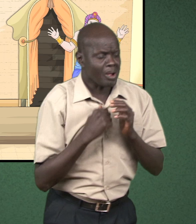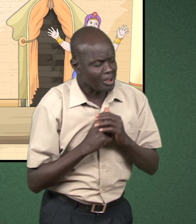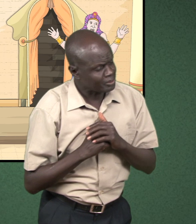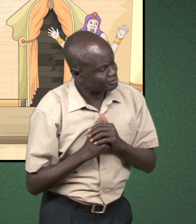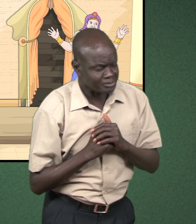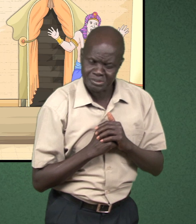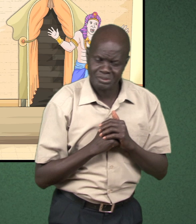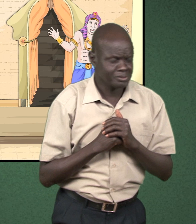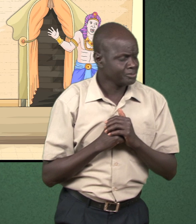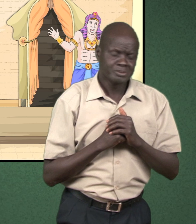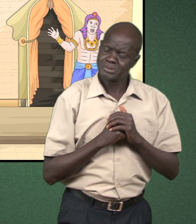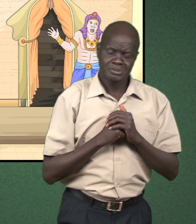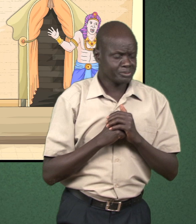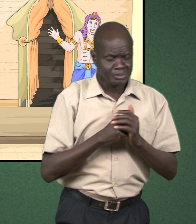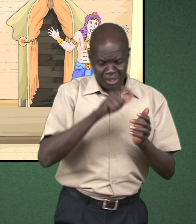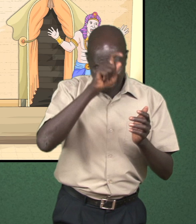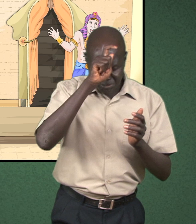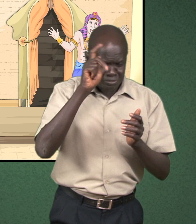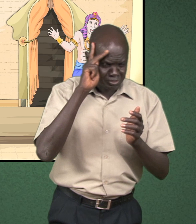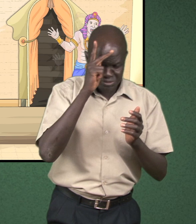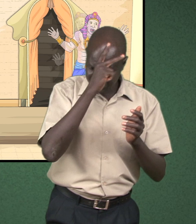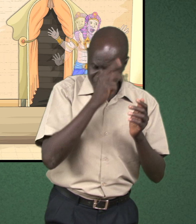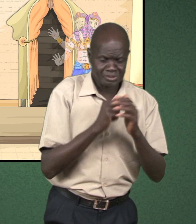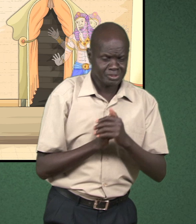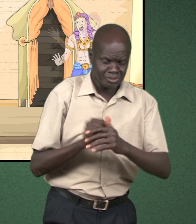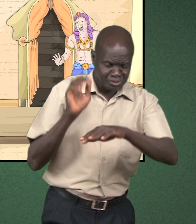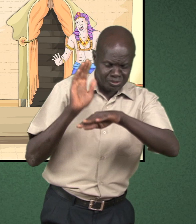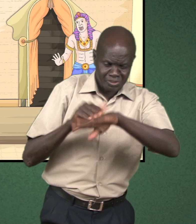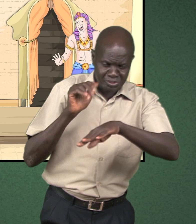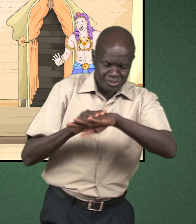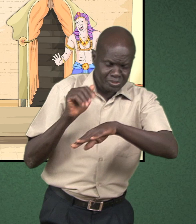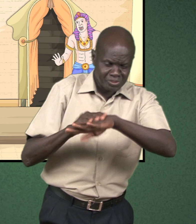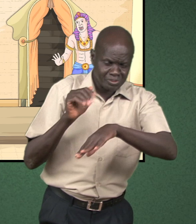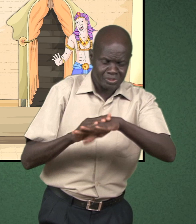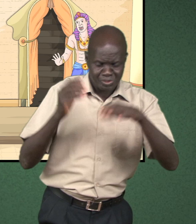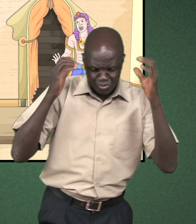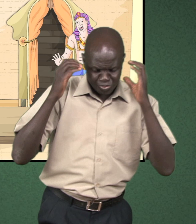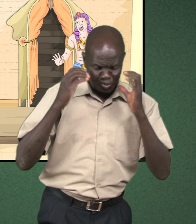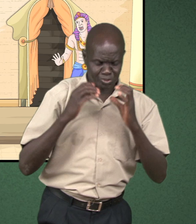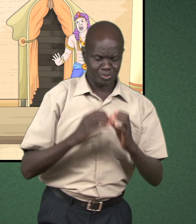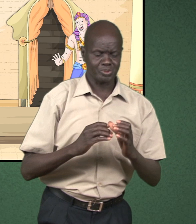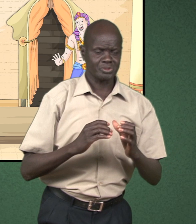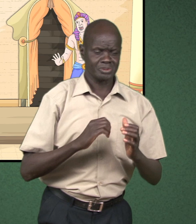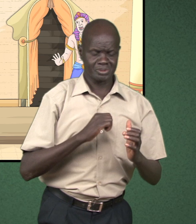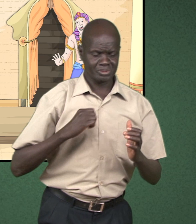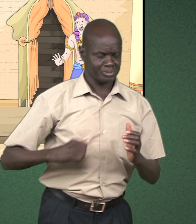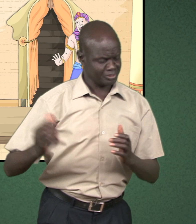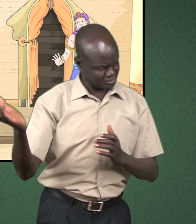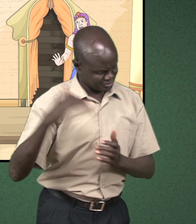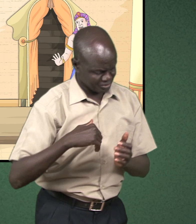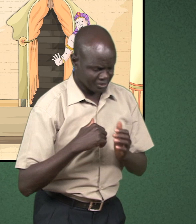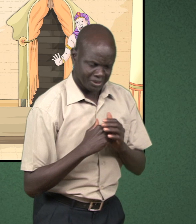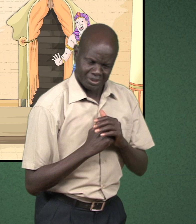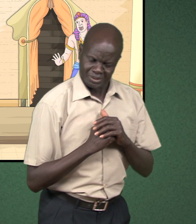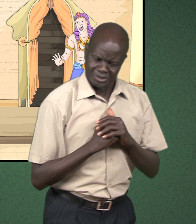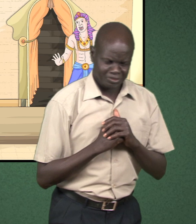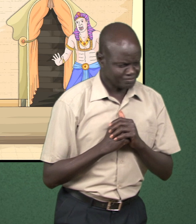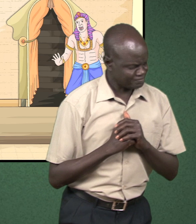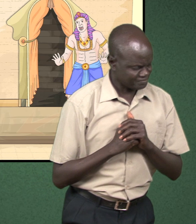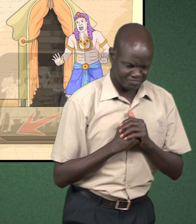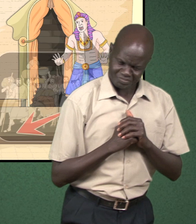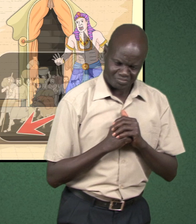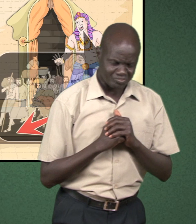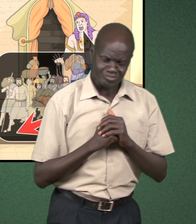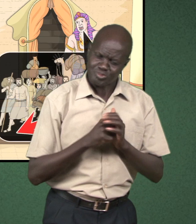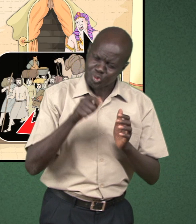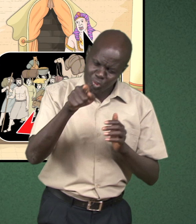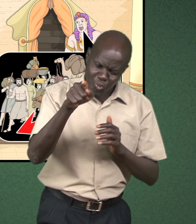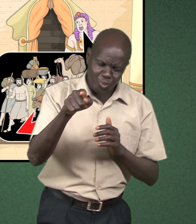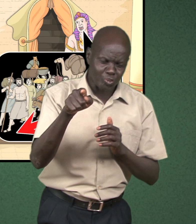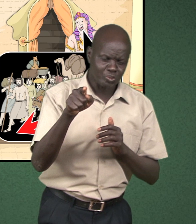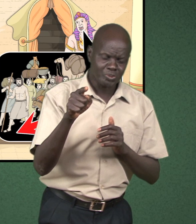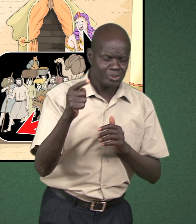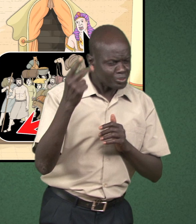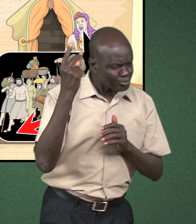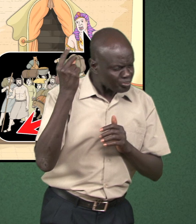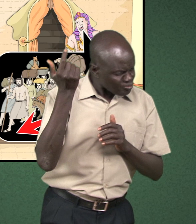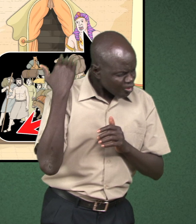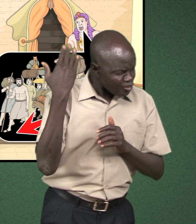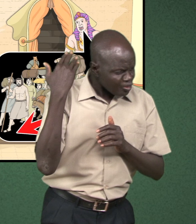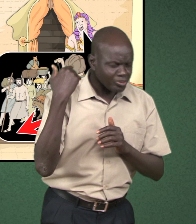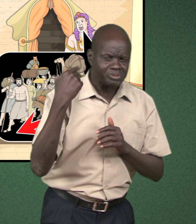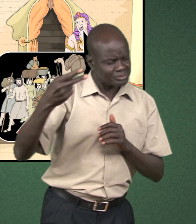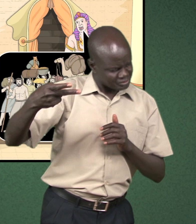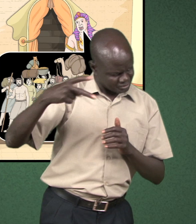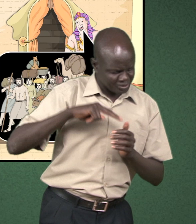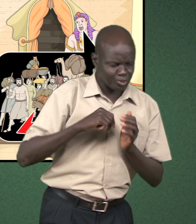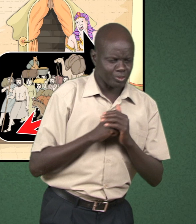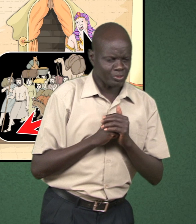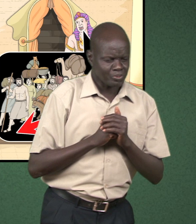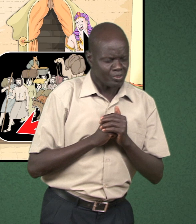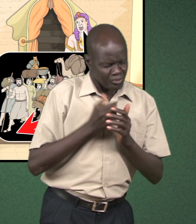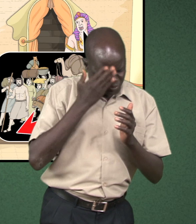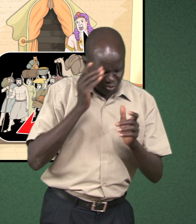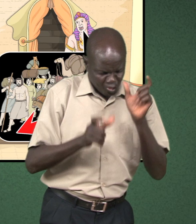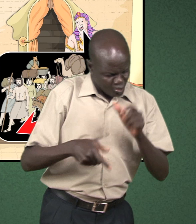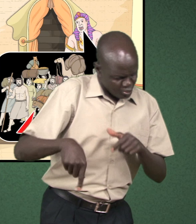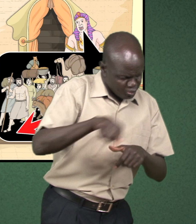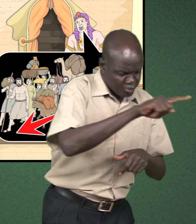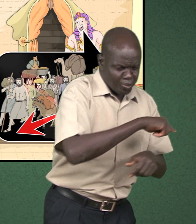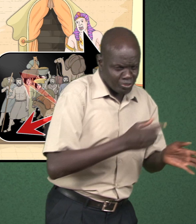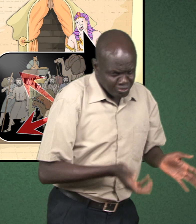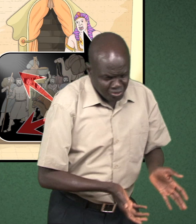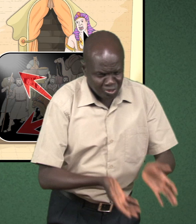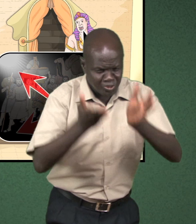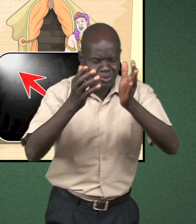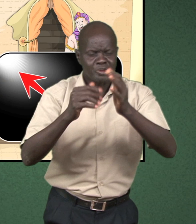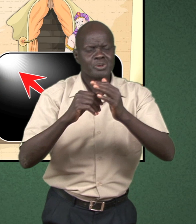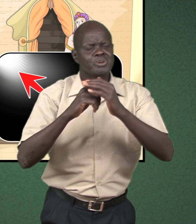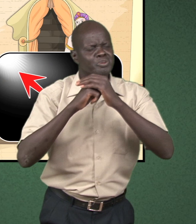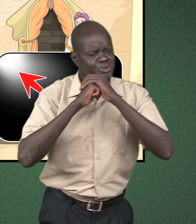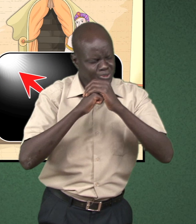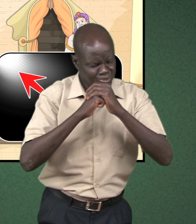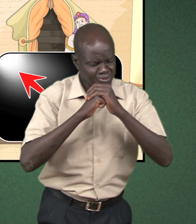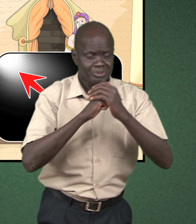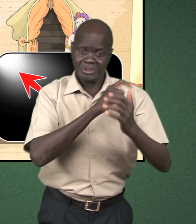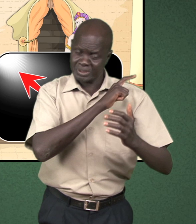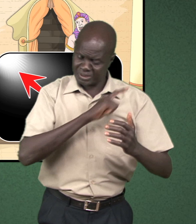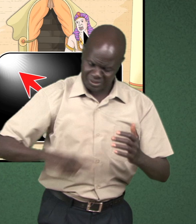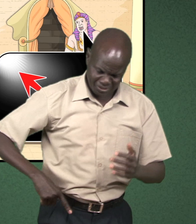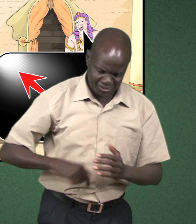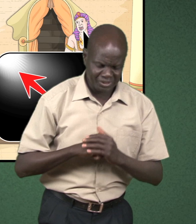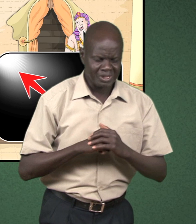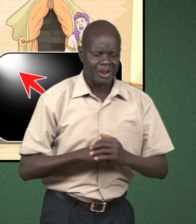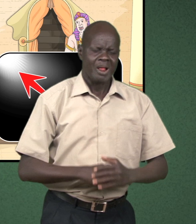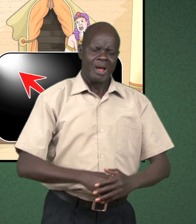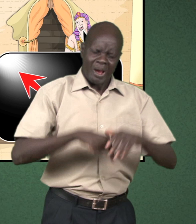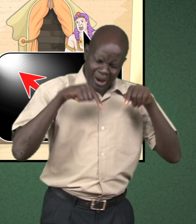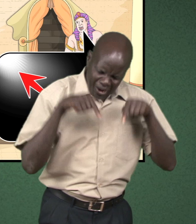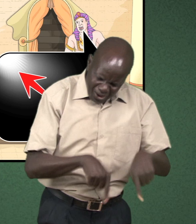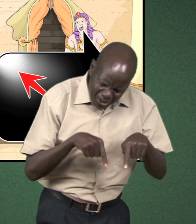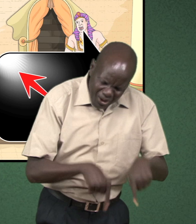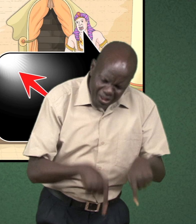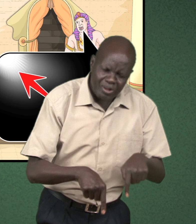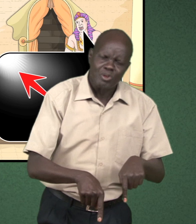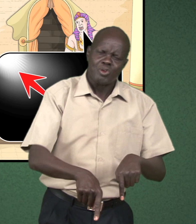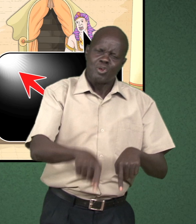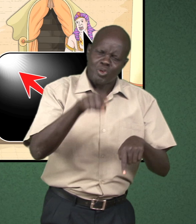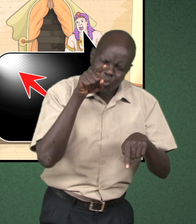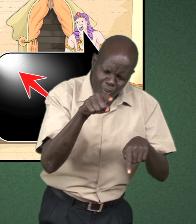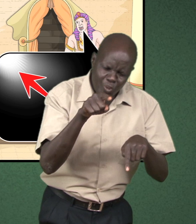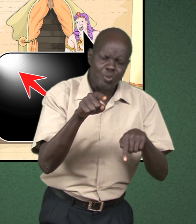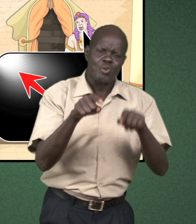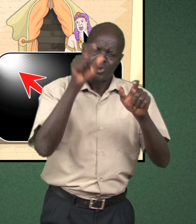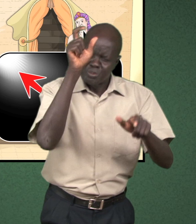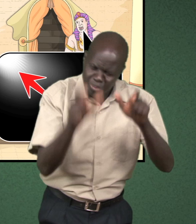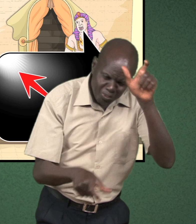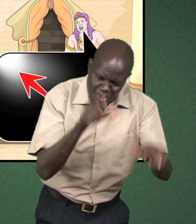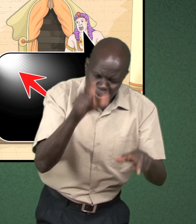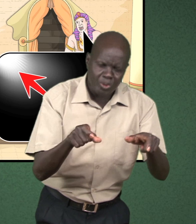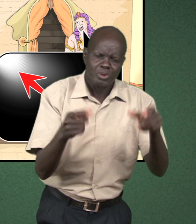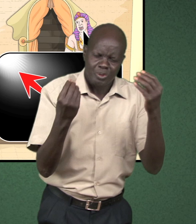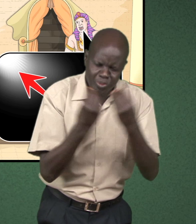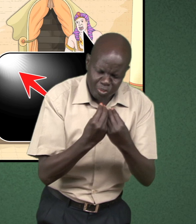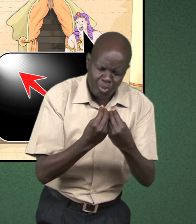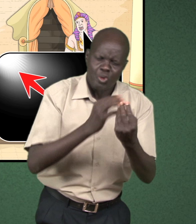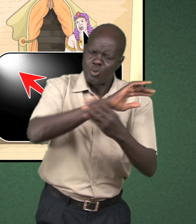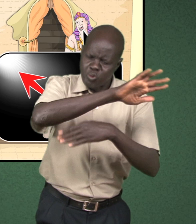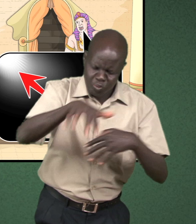Then Pharaoh summoned Moses and Aaron by night and said, “Get up, leave my people, both you and the Israelites!